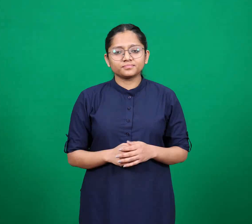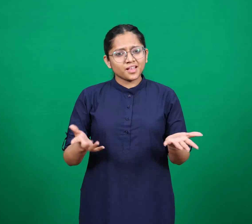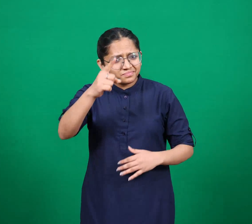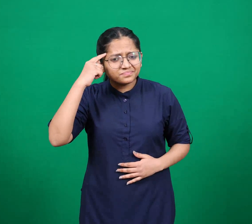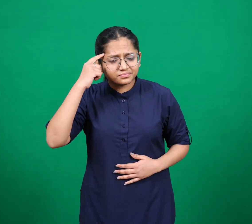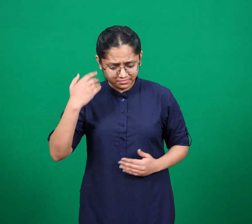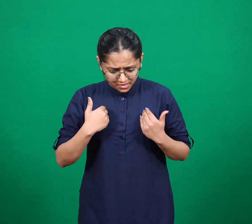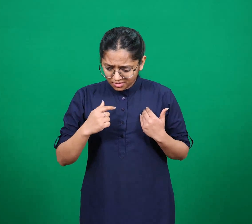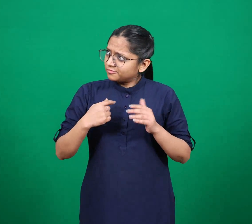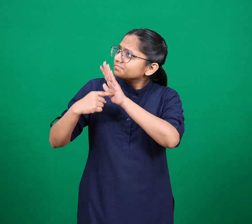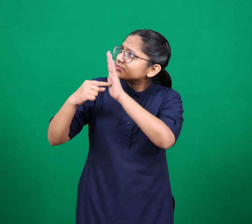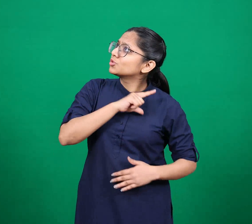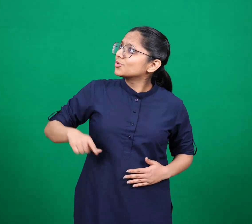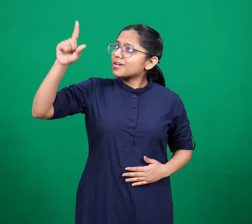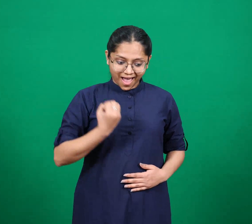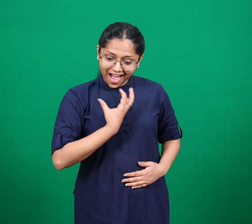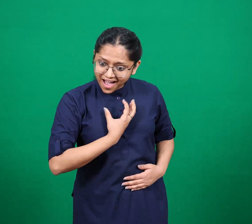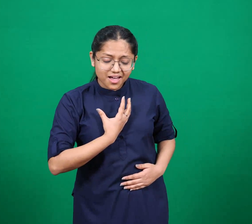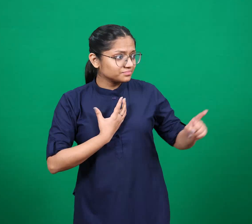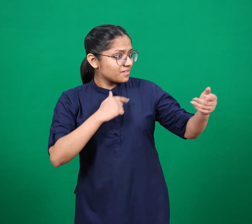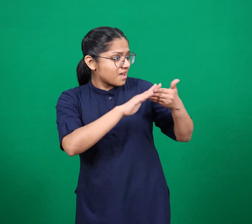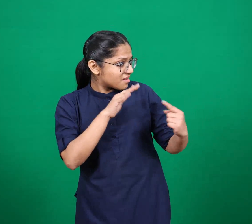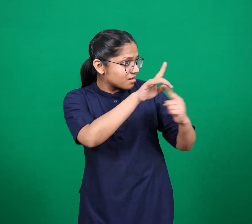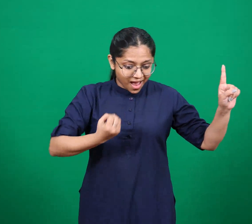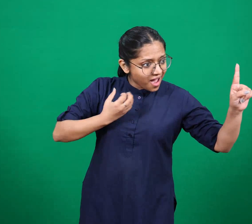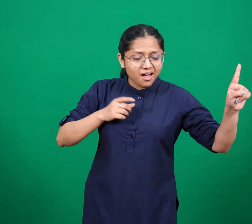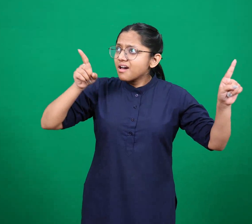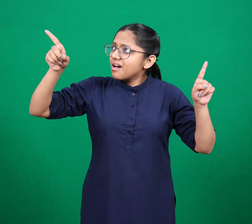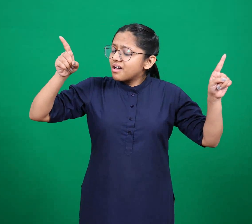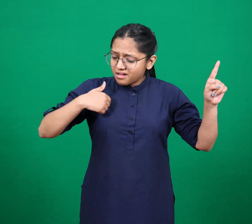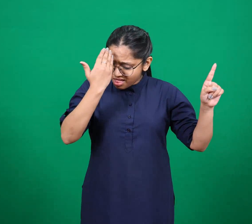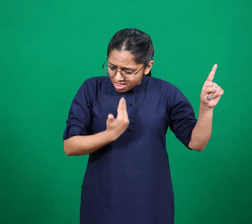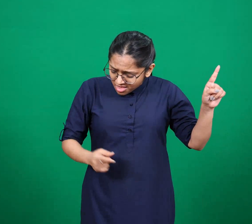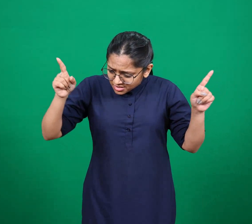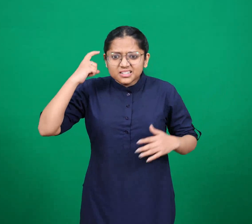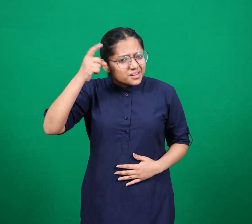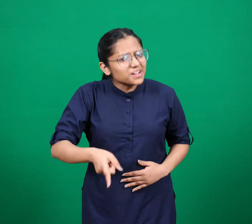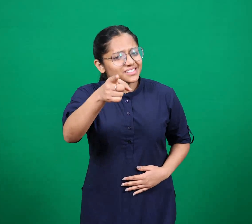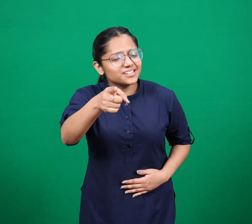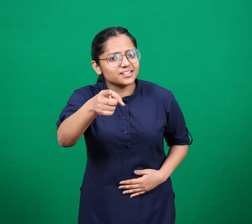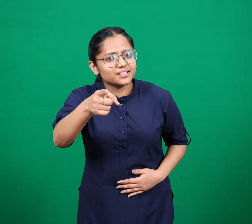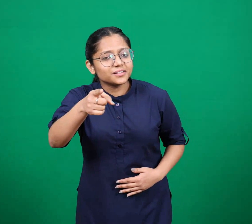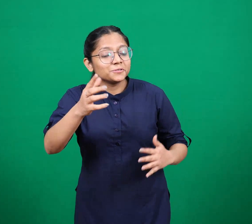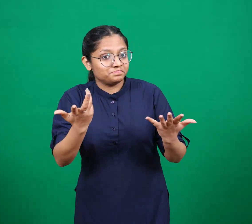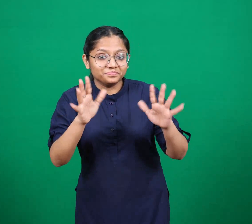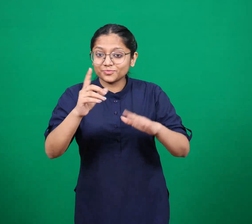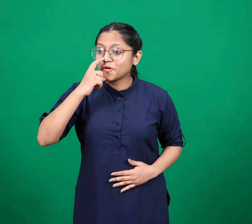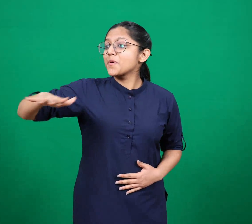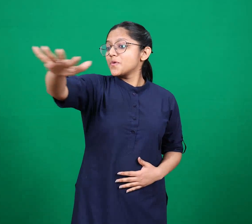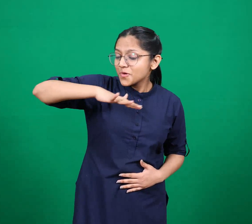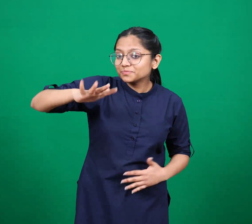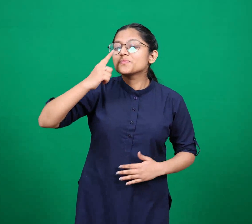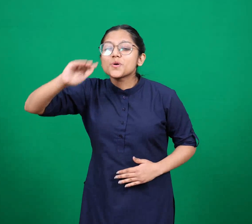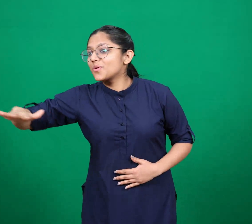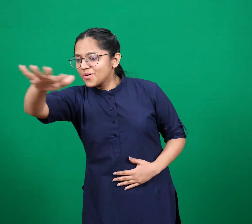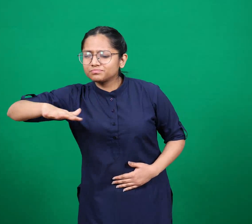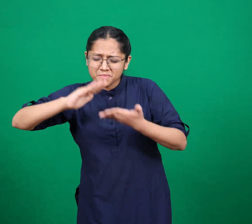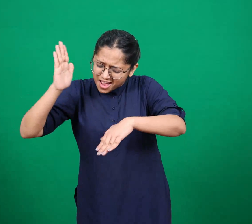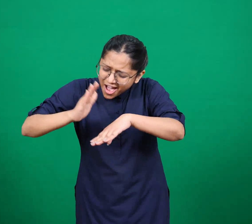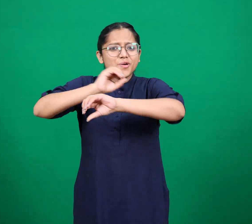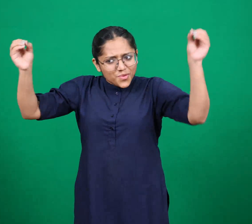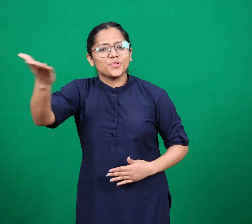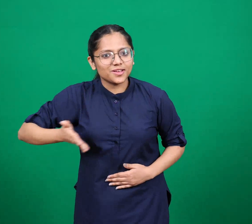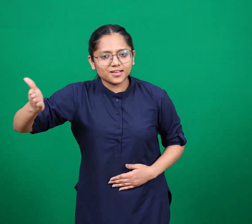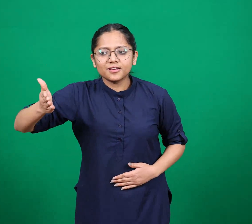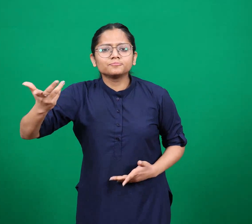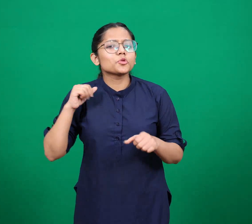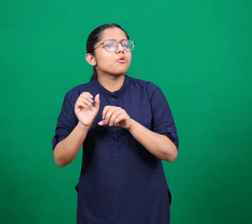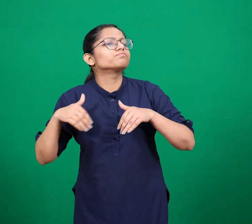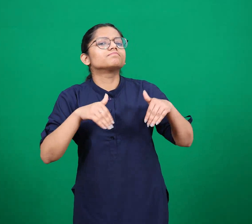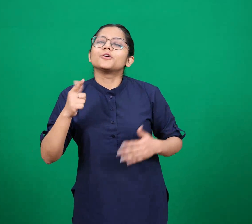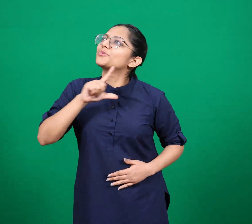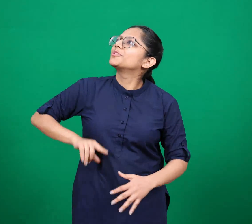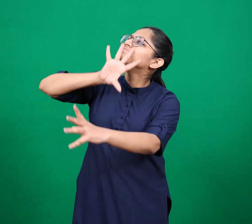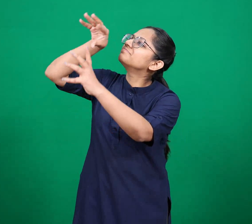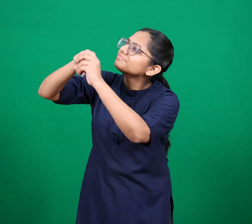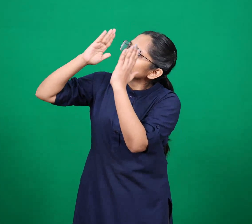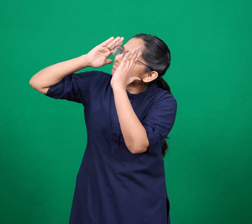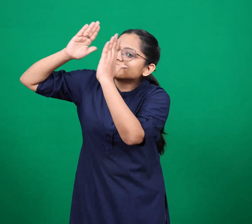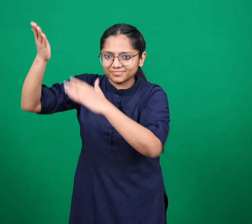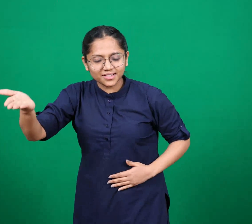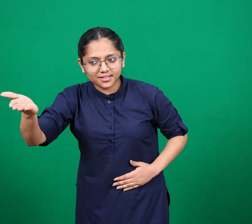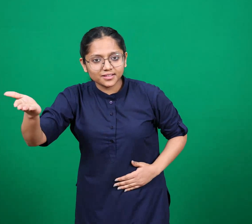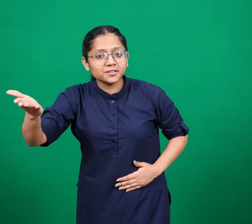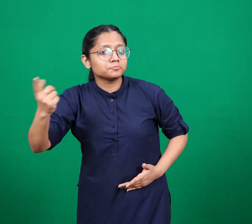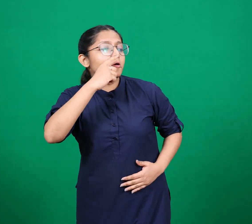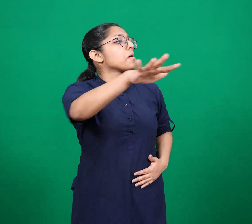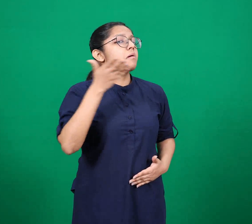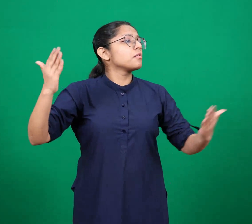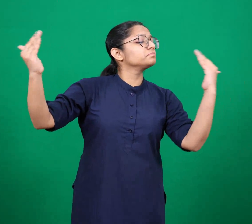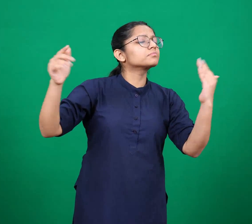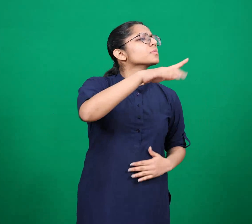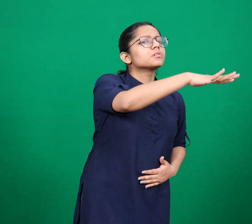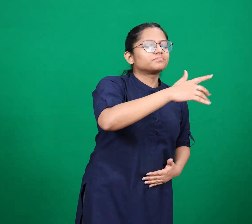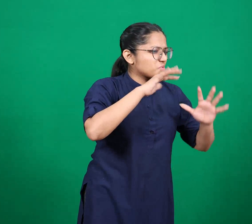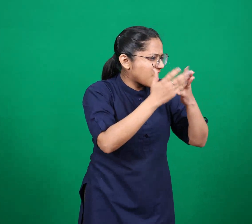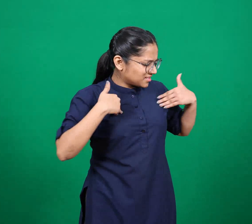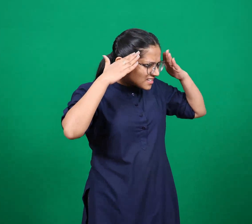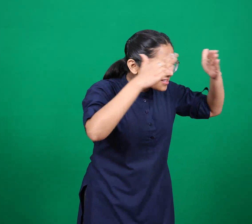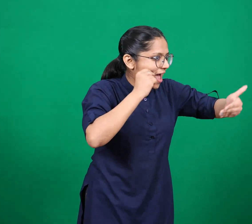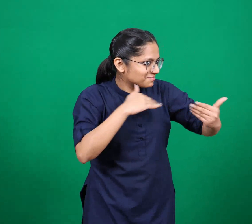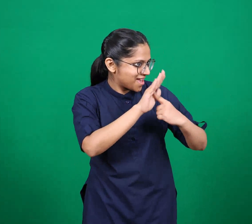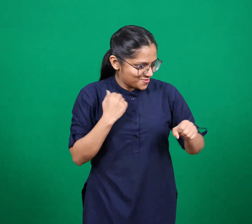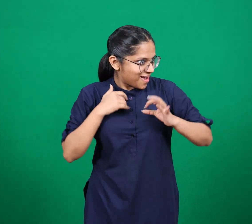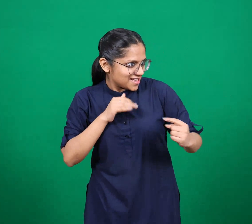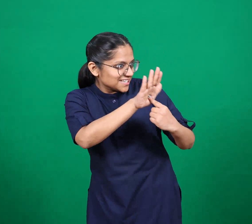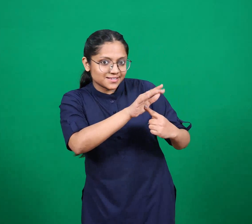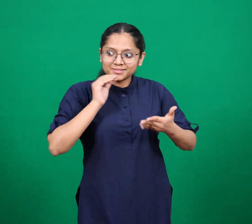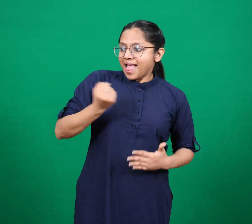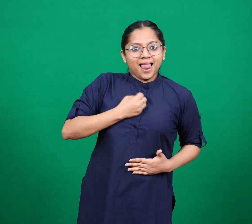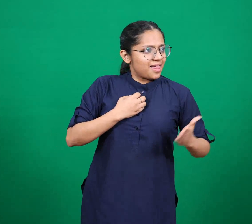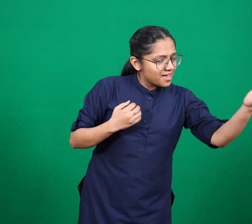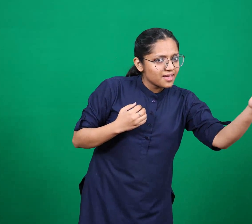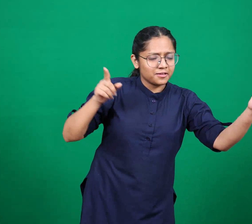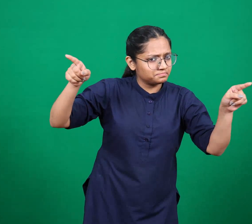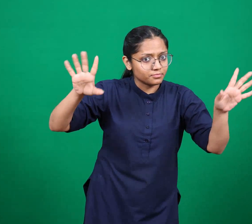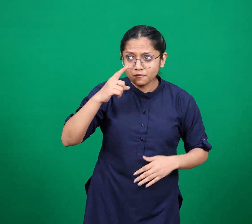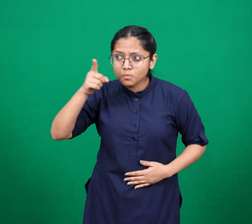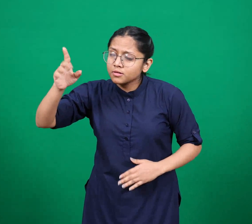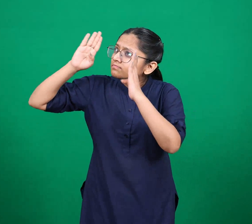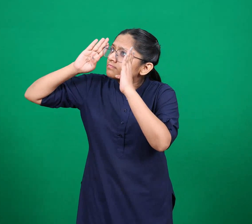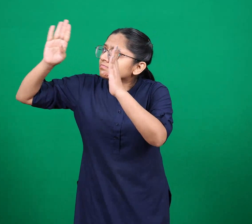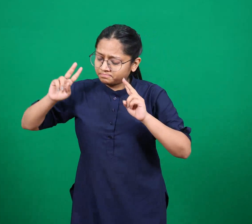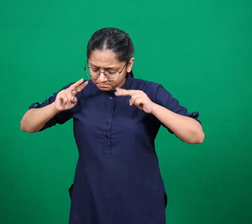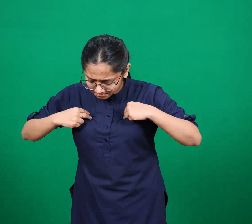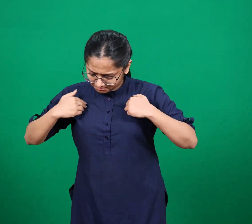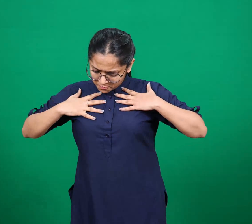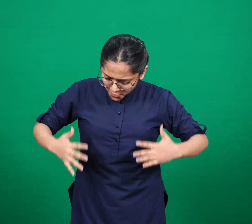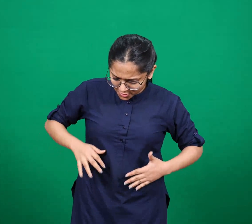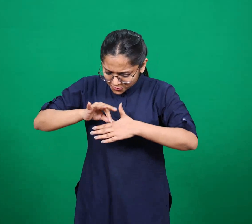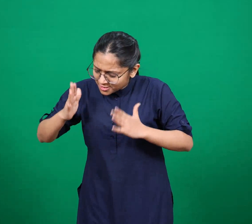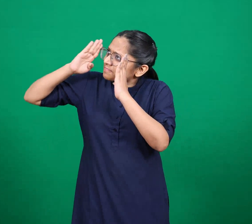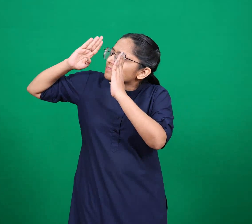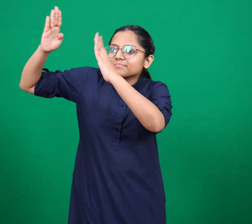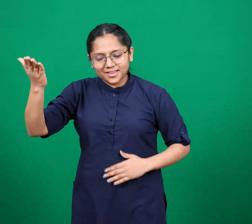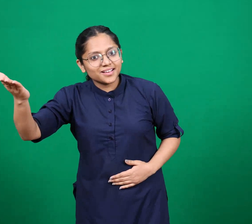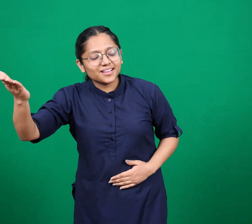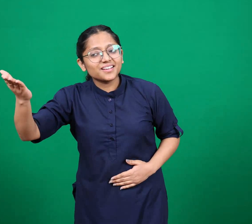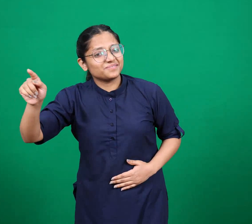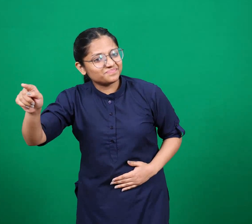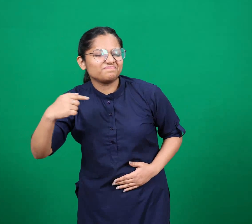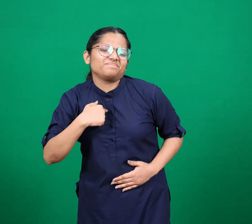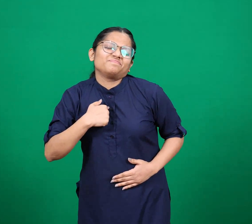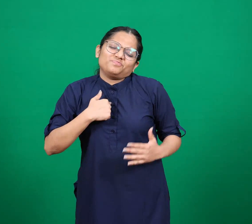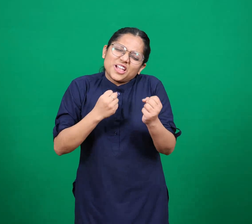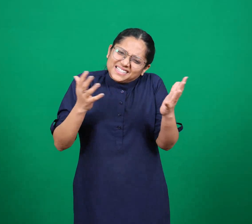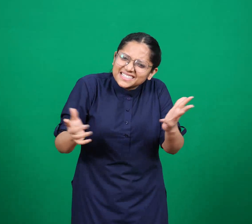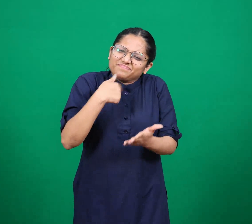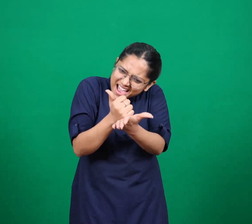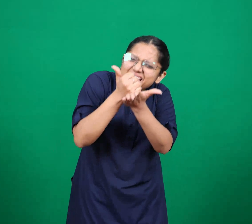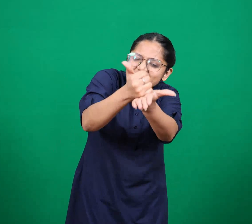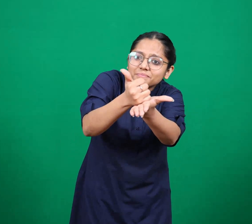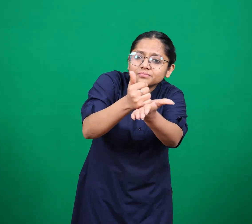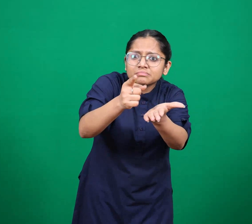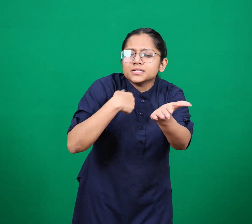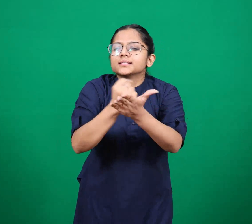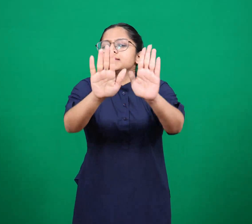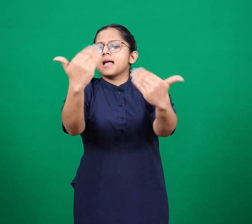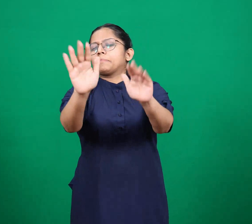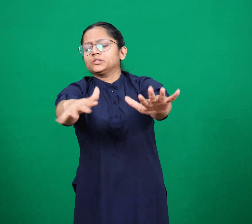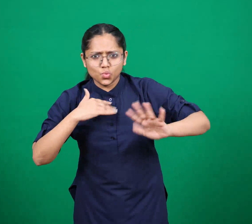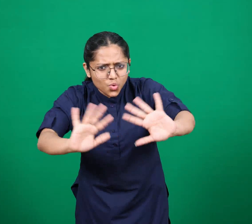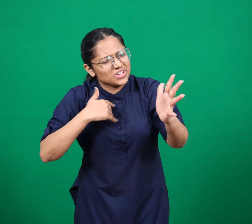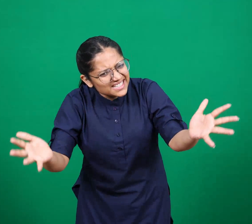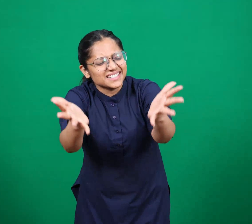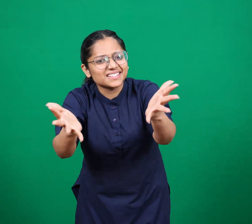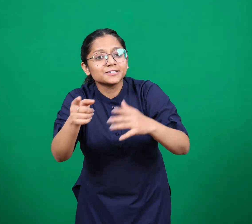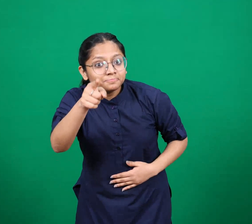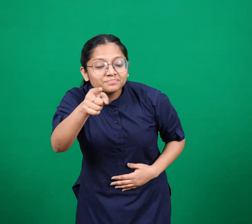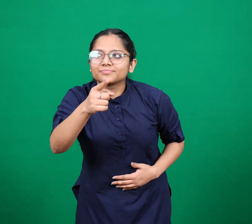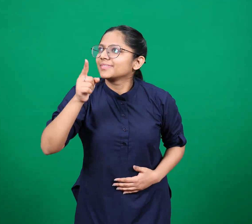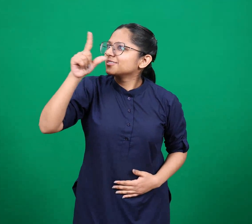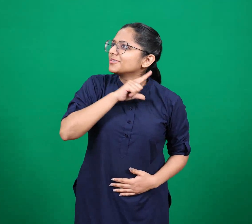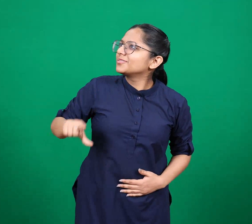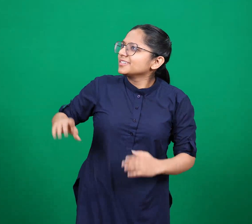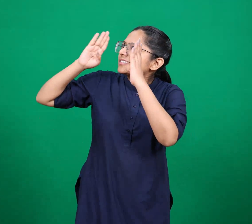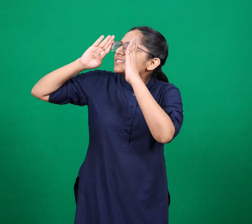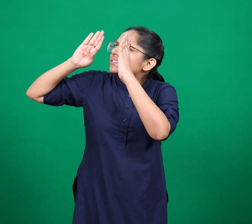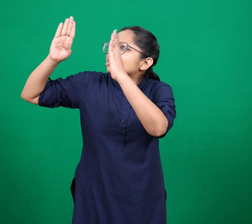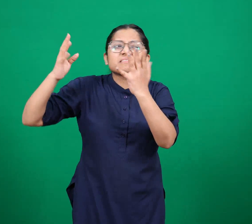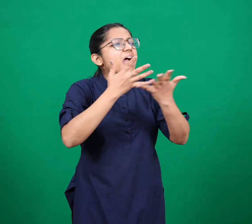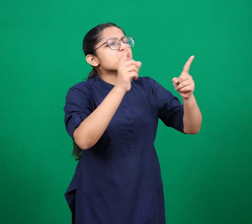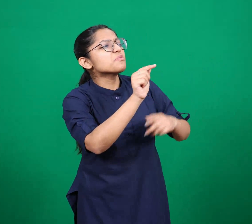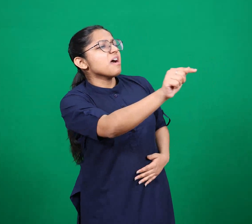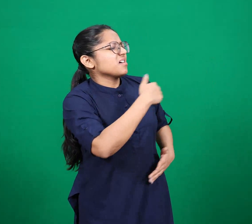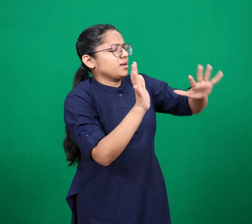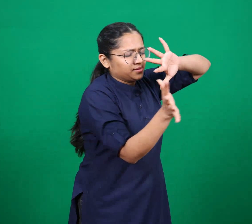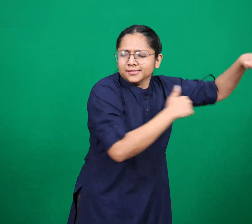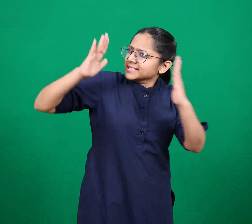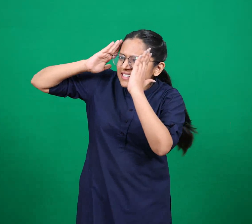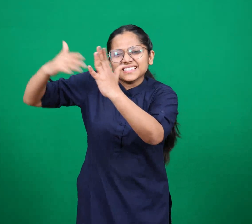and his interests are divided. The unmarried woman or virgin is concerned about the work of the Lord, how she can be holy in both body and spirit. But the married woman is concerned about the affairs of this world, how she can please her husband. I am saying this for your own good, not to restrict you, but in order to promote proper decorum and undivided devotion to the Lord.